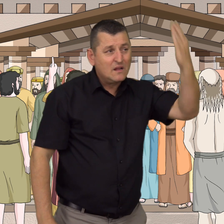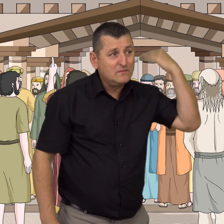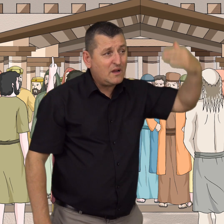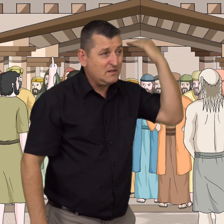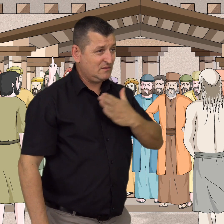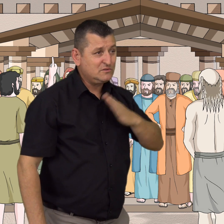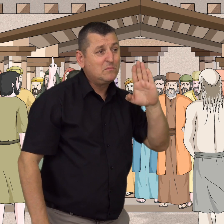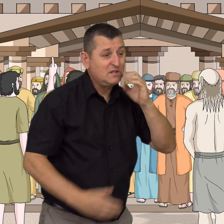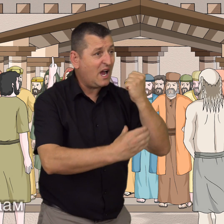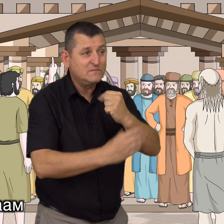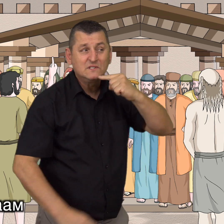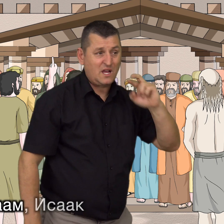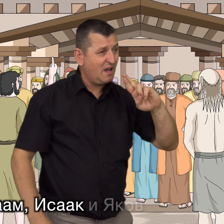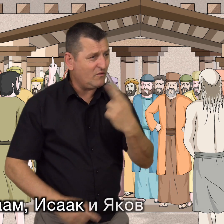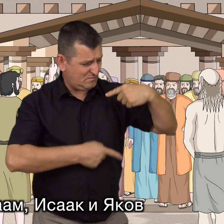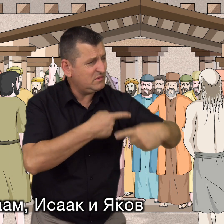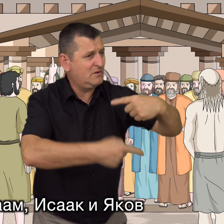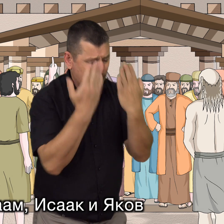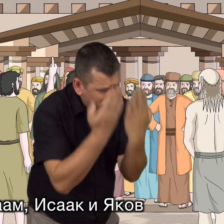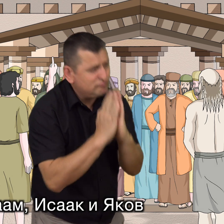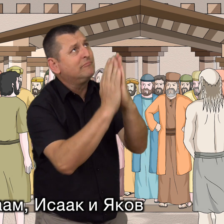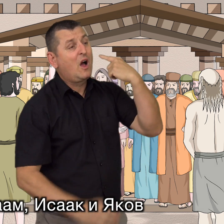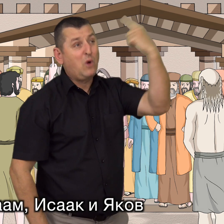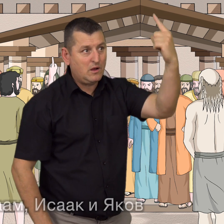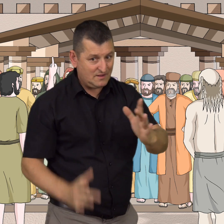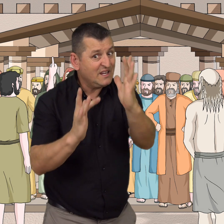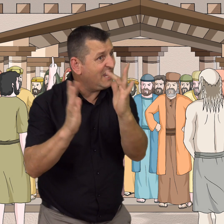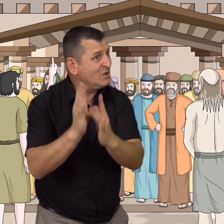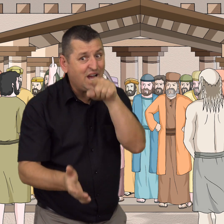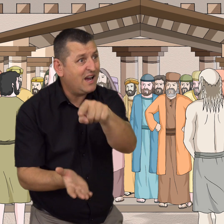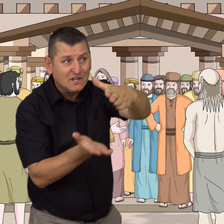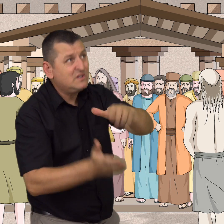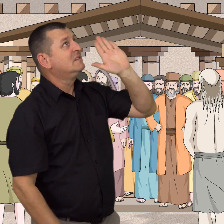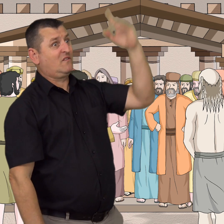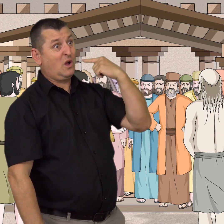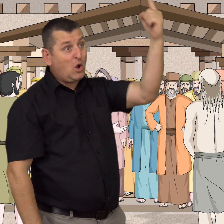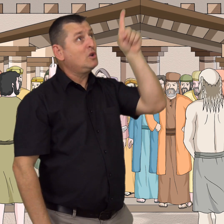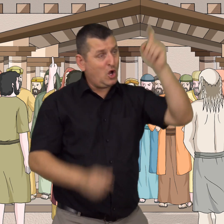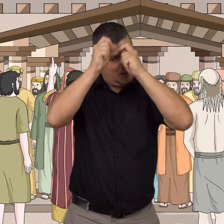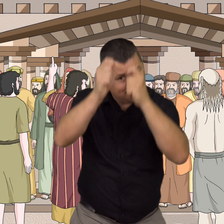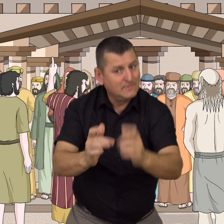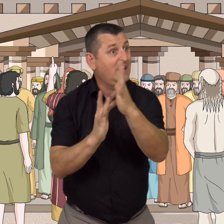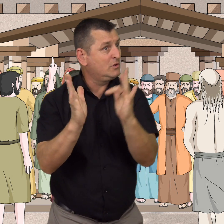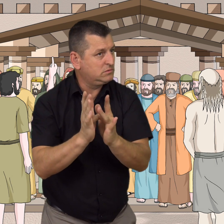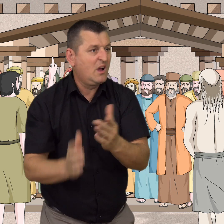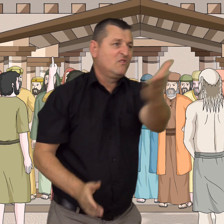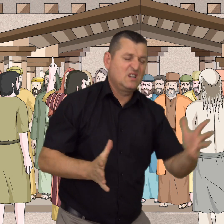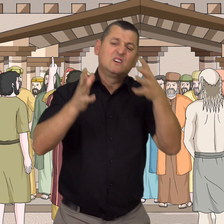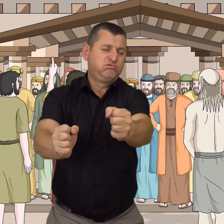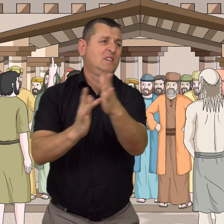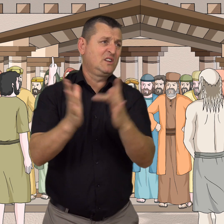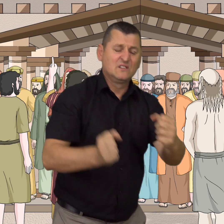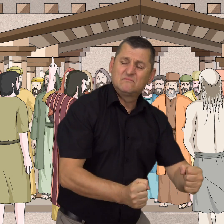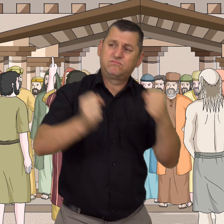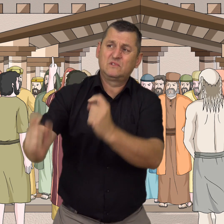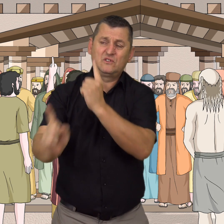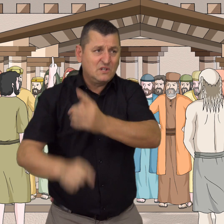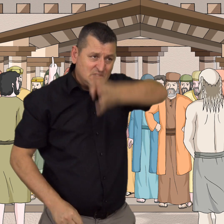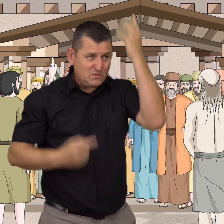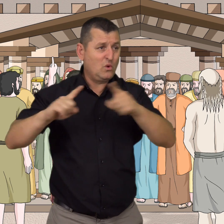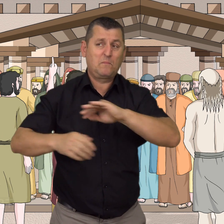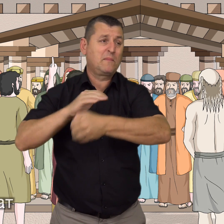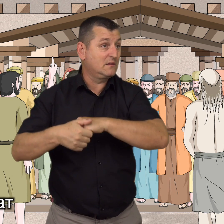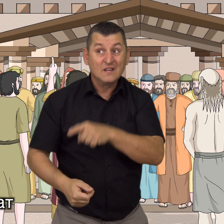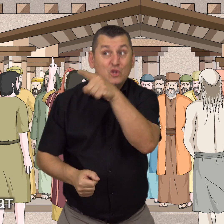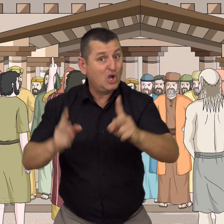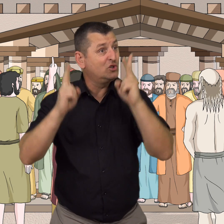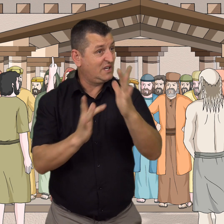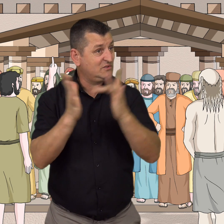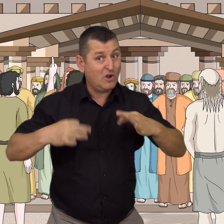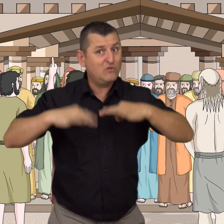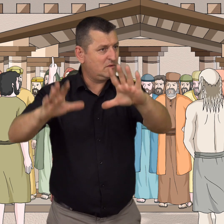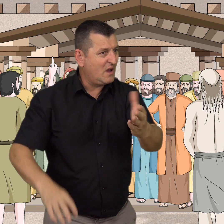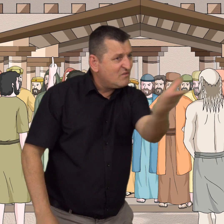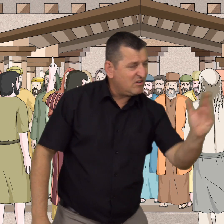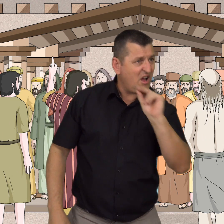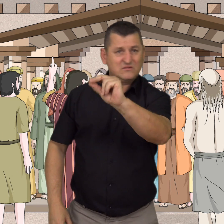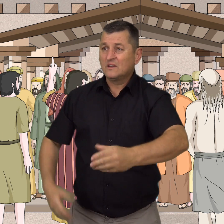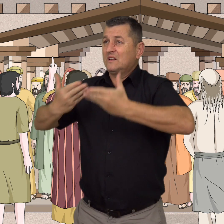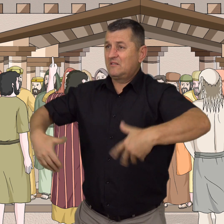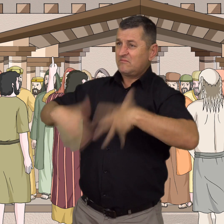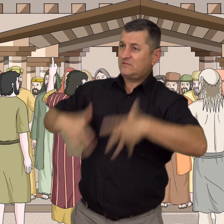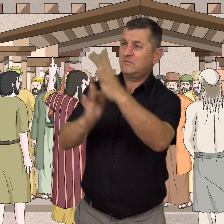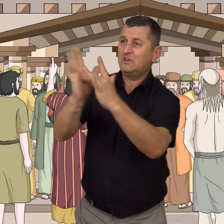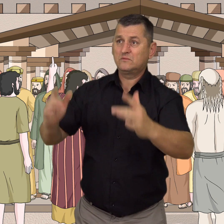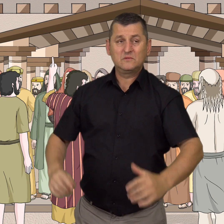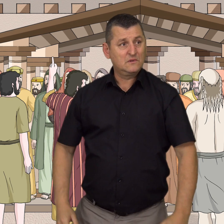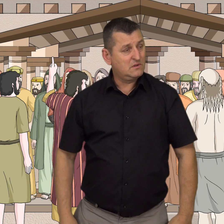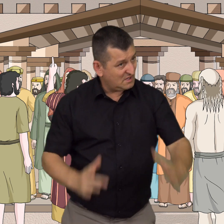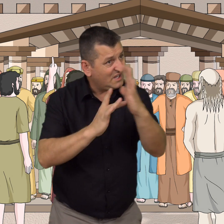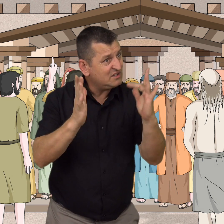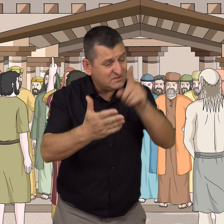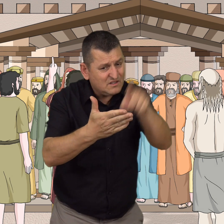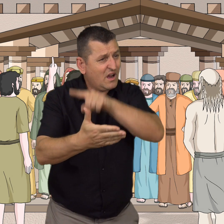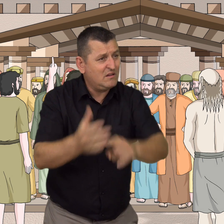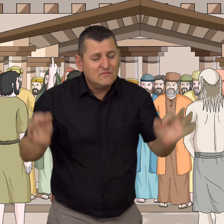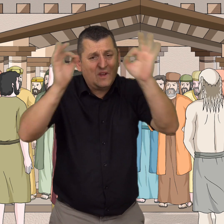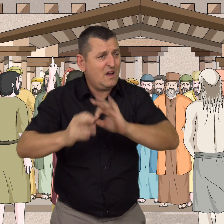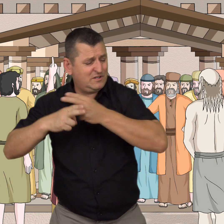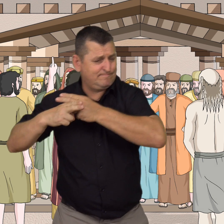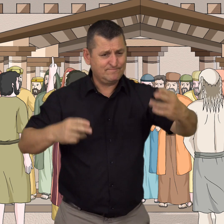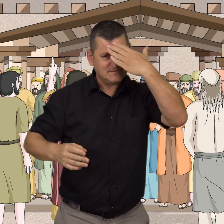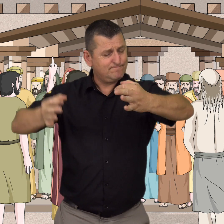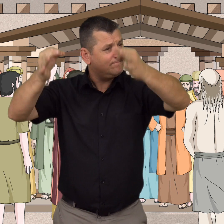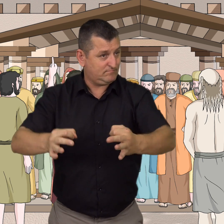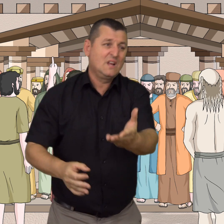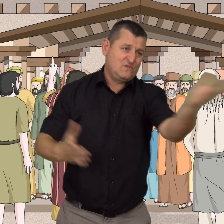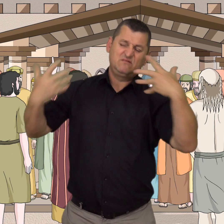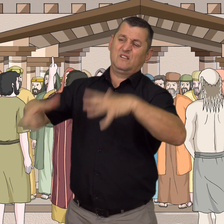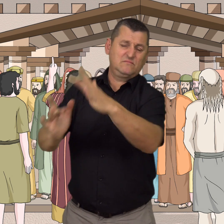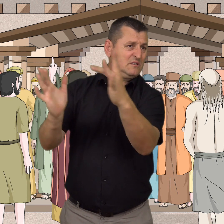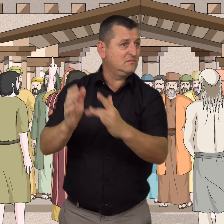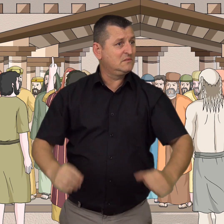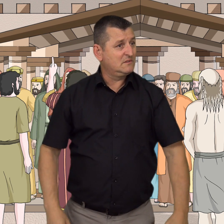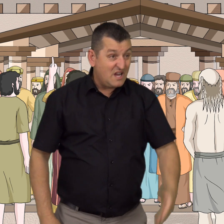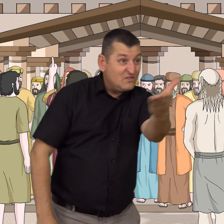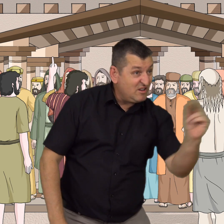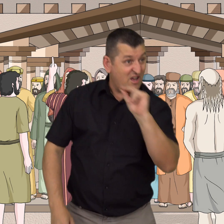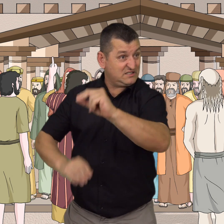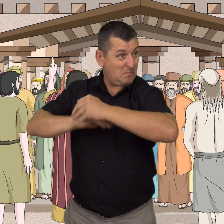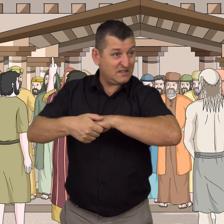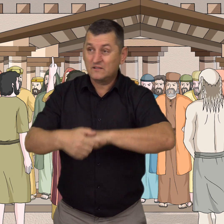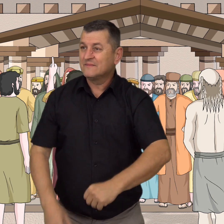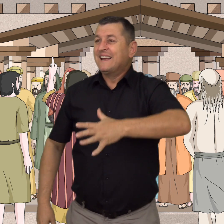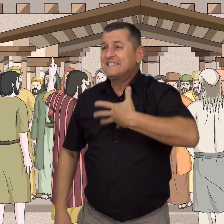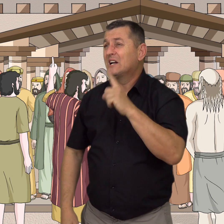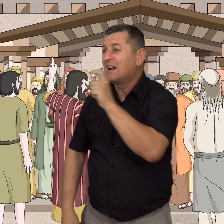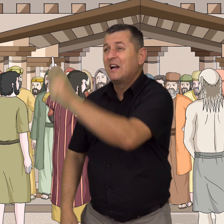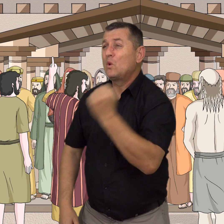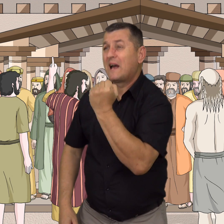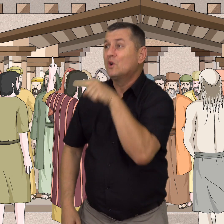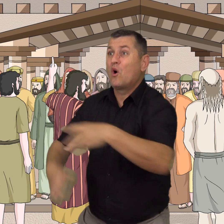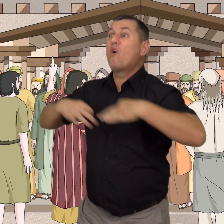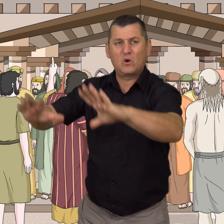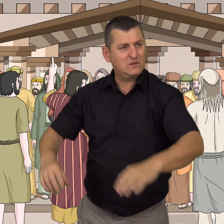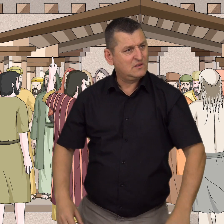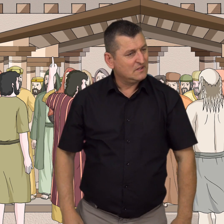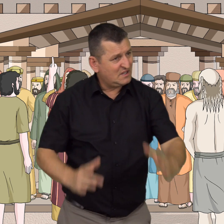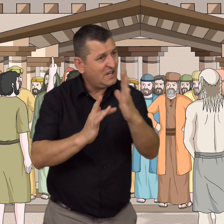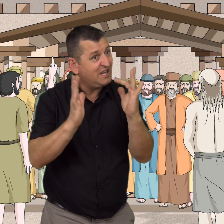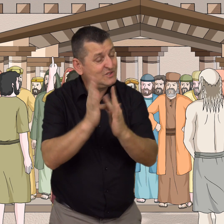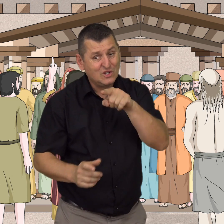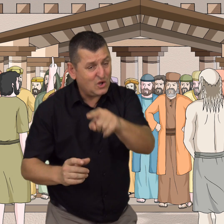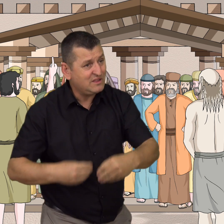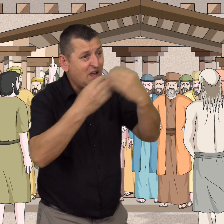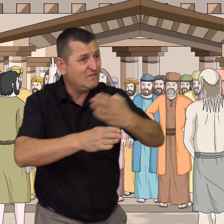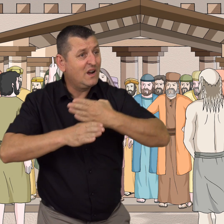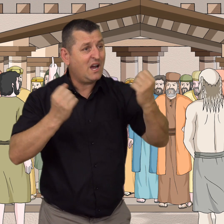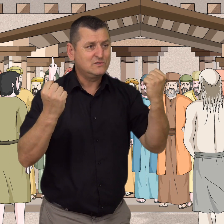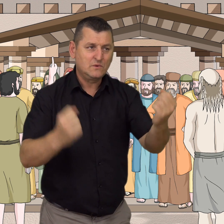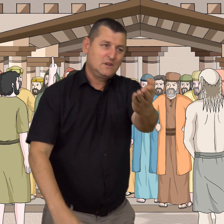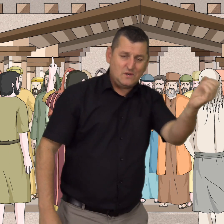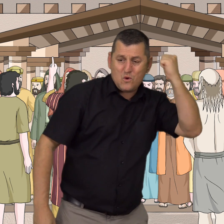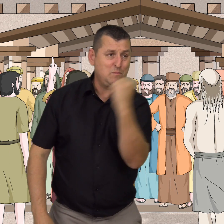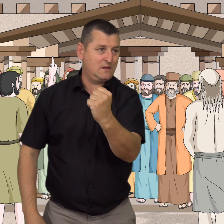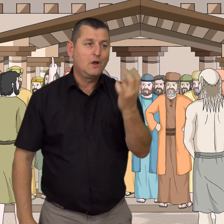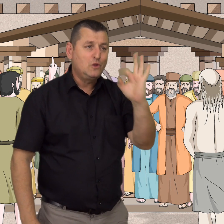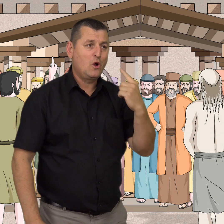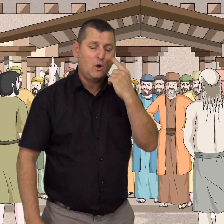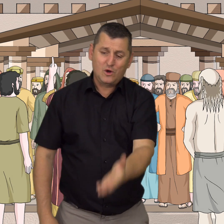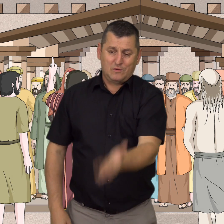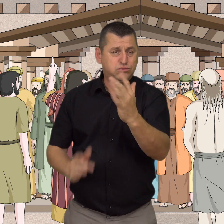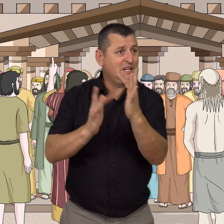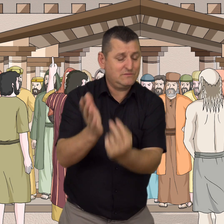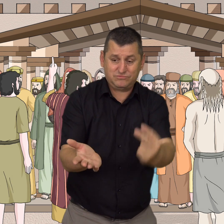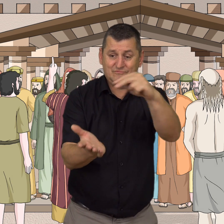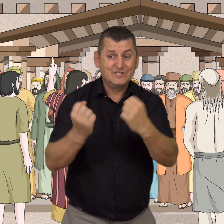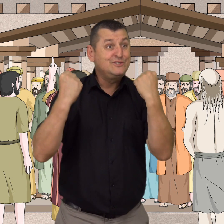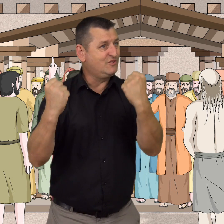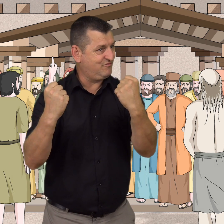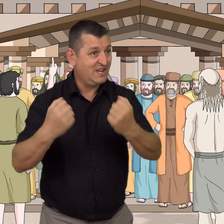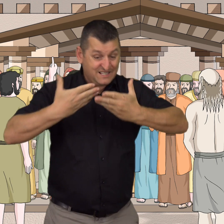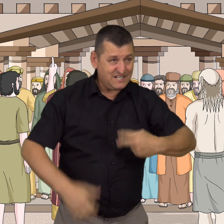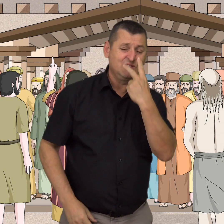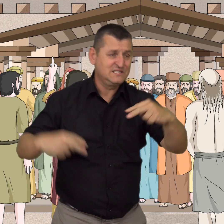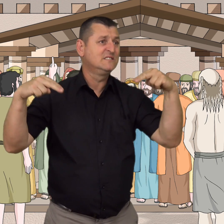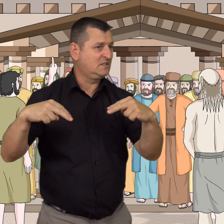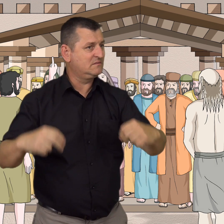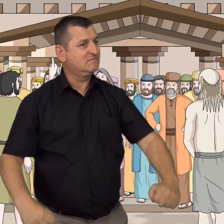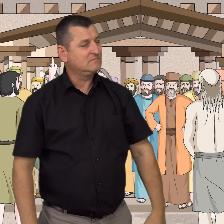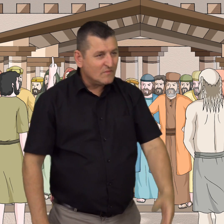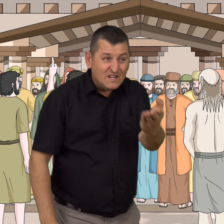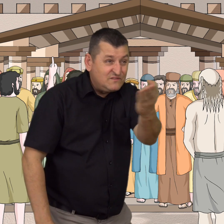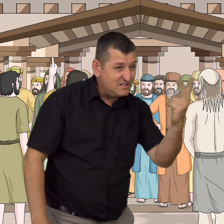The God of Abraham, Isaac, and Jacob, the God of our fathers, has glorified His servant Jesus. You handed Him over and rejected Him before Pilate, even though he had decided to release Him. You rejected the Holy and Righteous One and asked that a murderer be released to you.